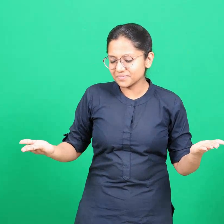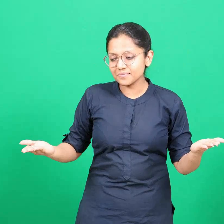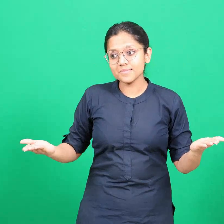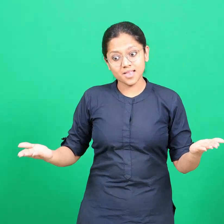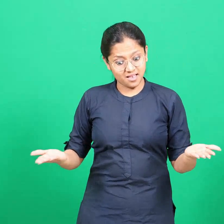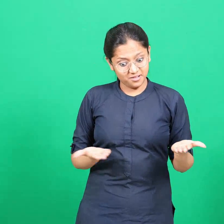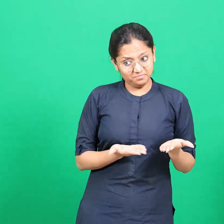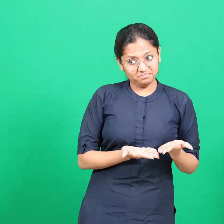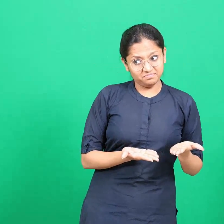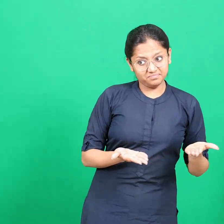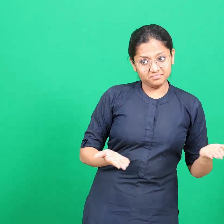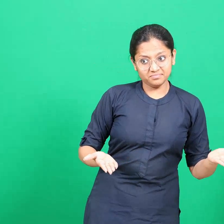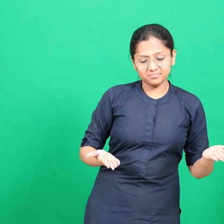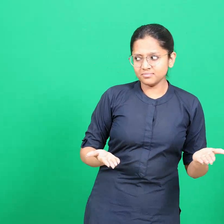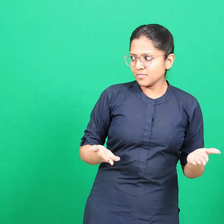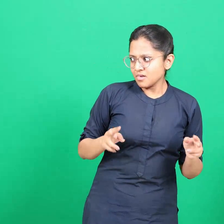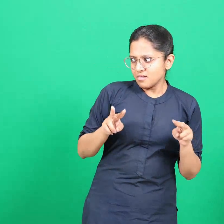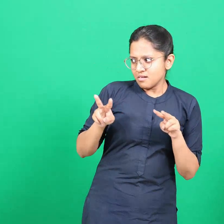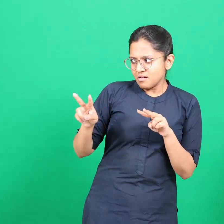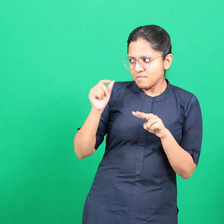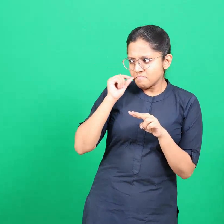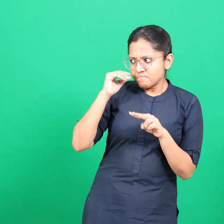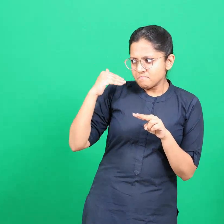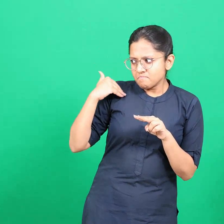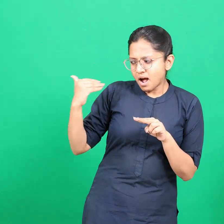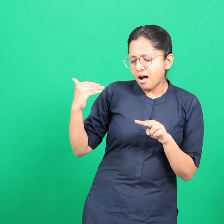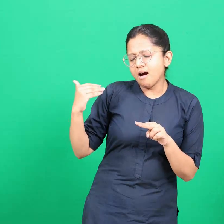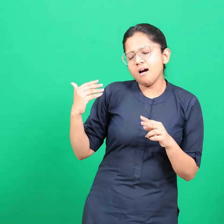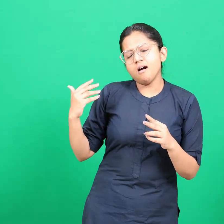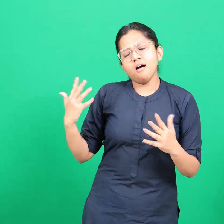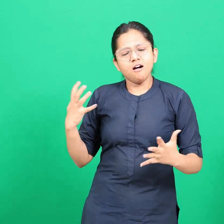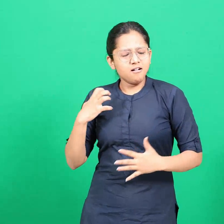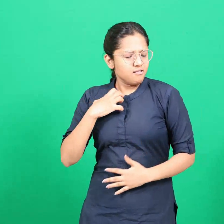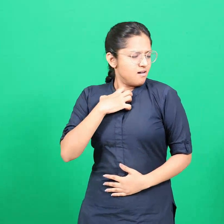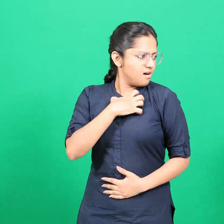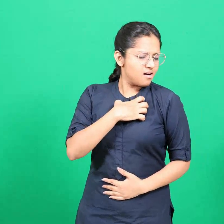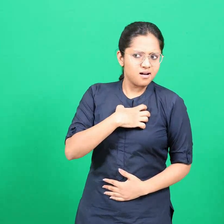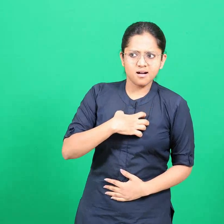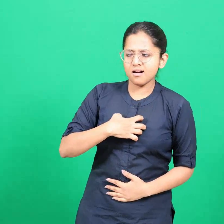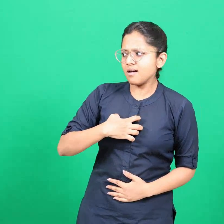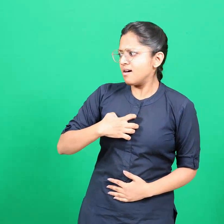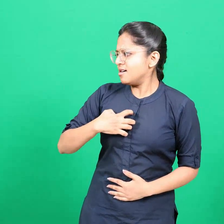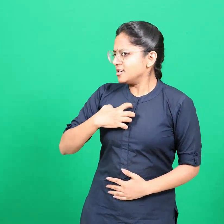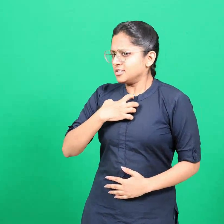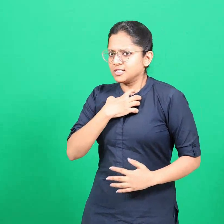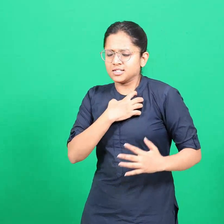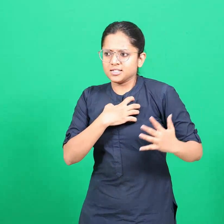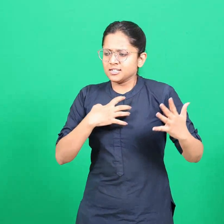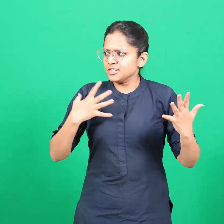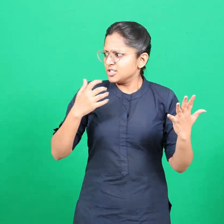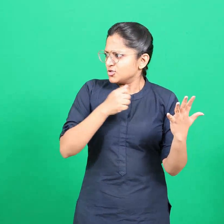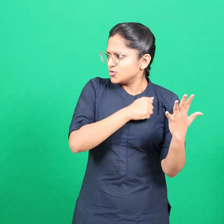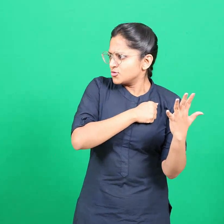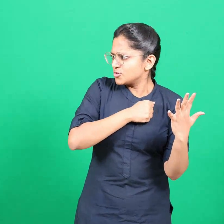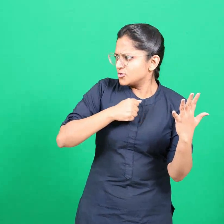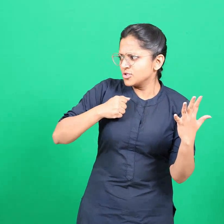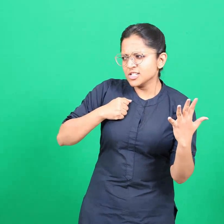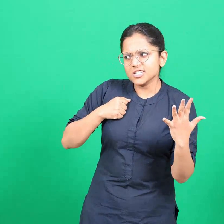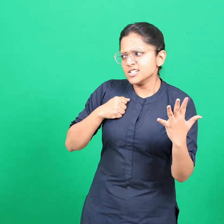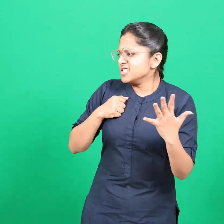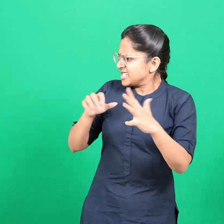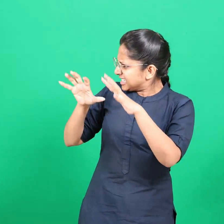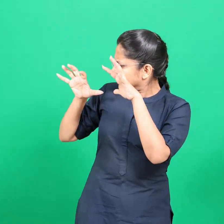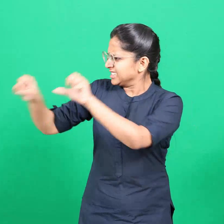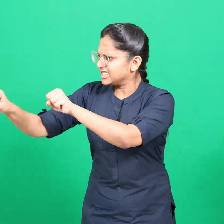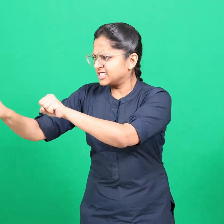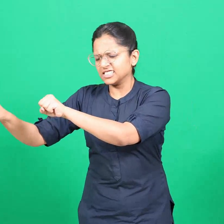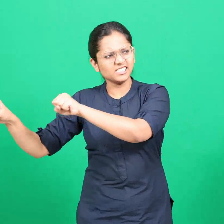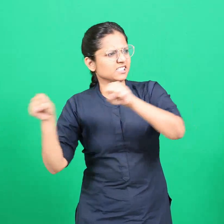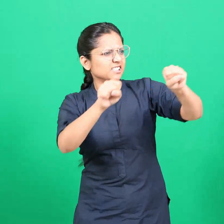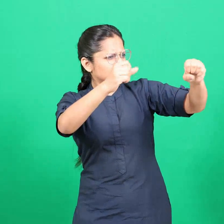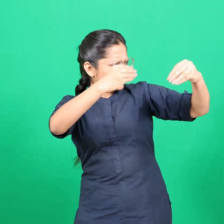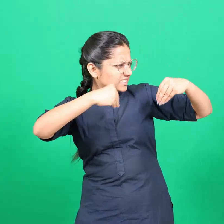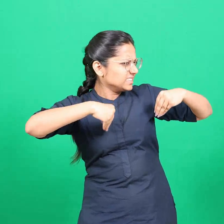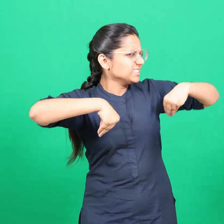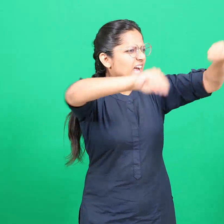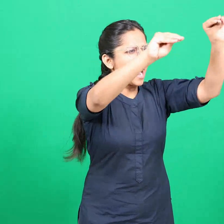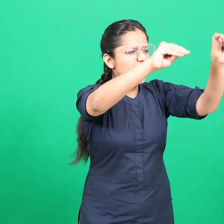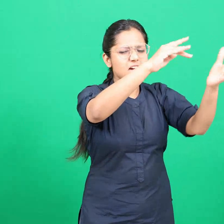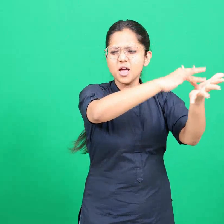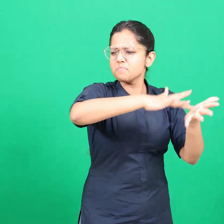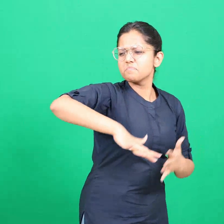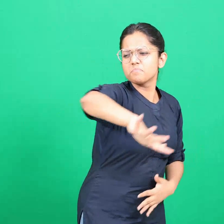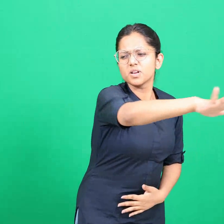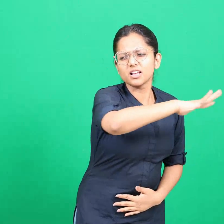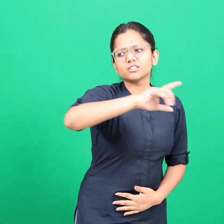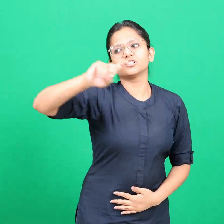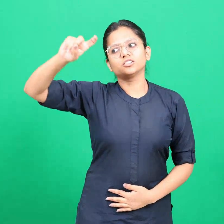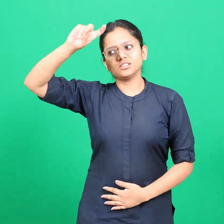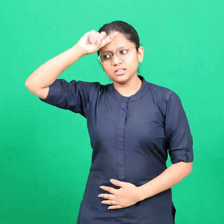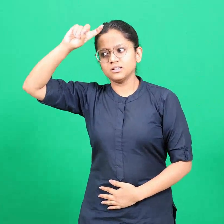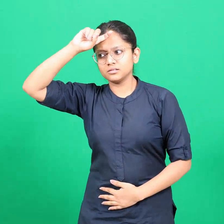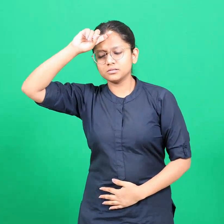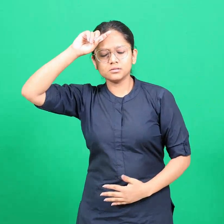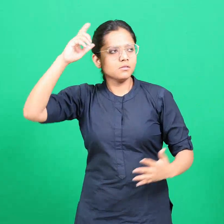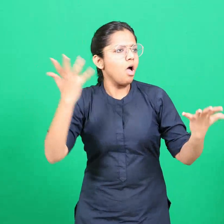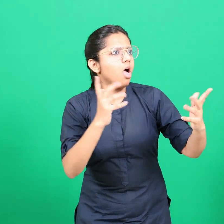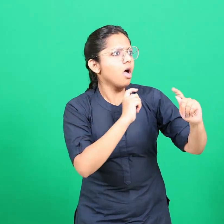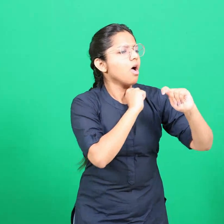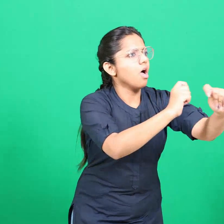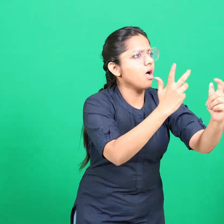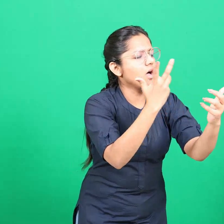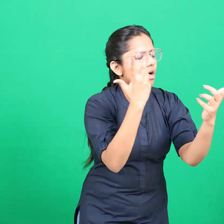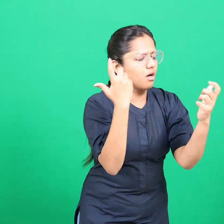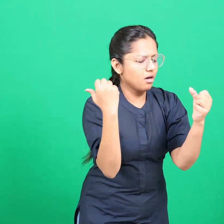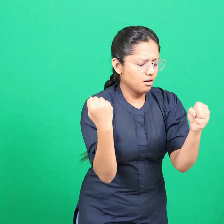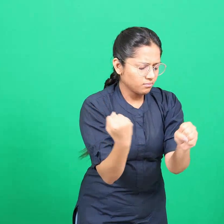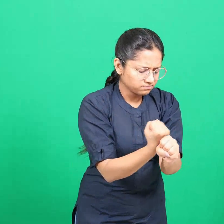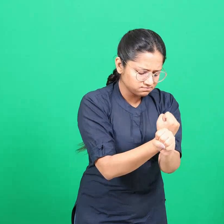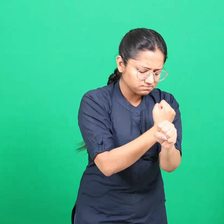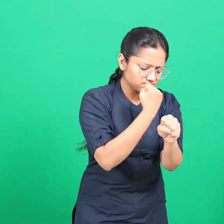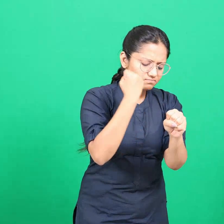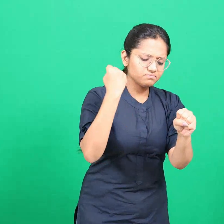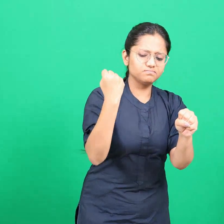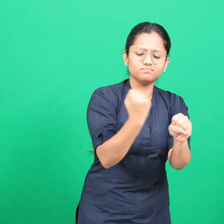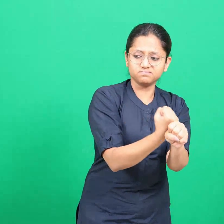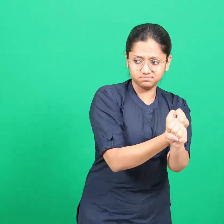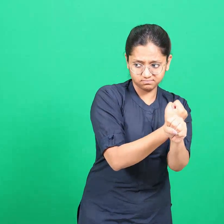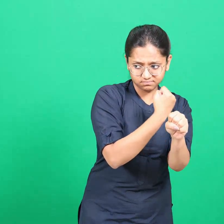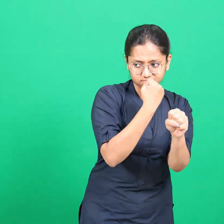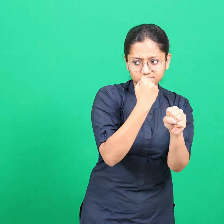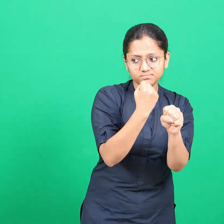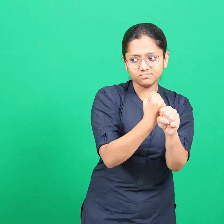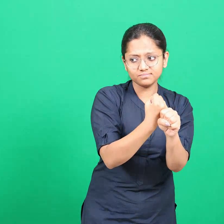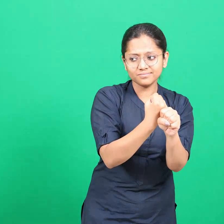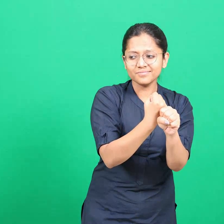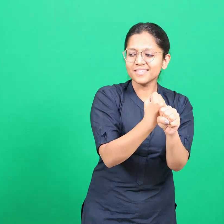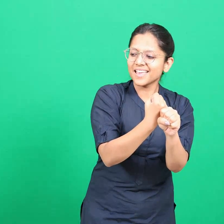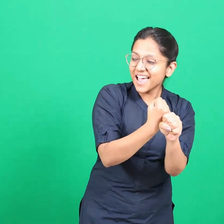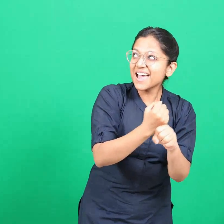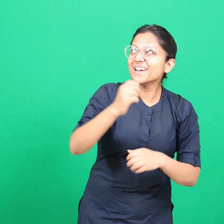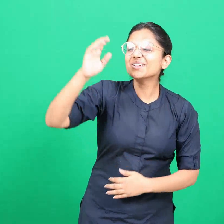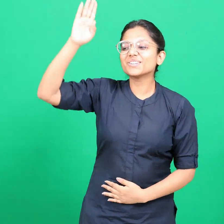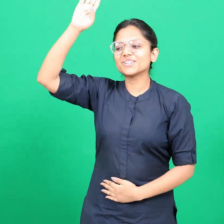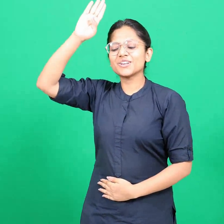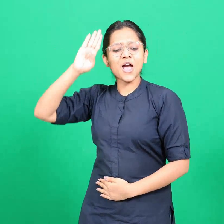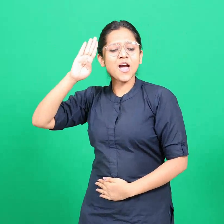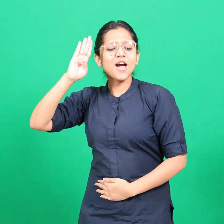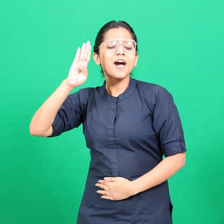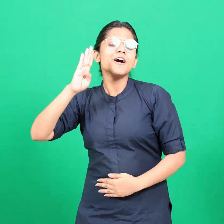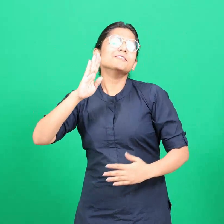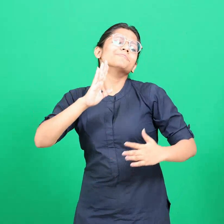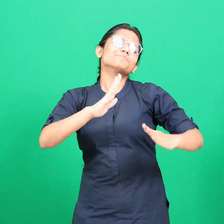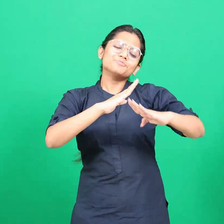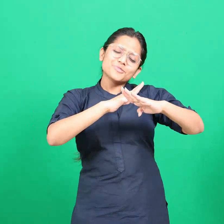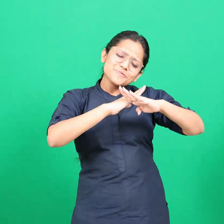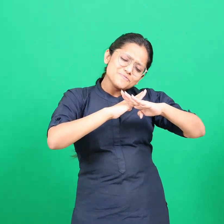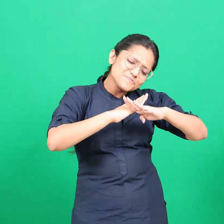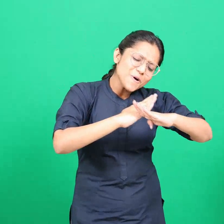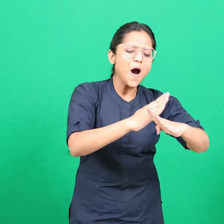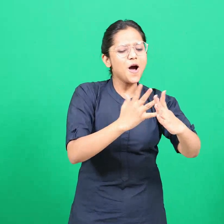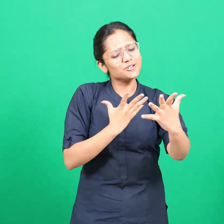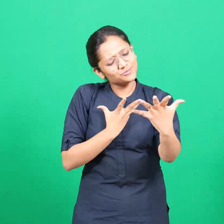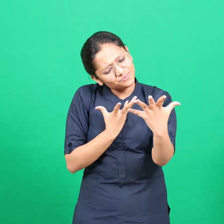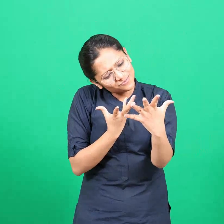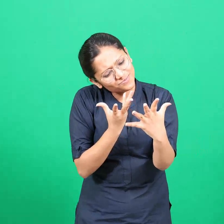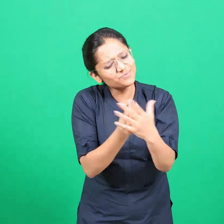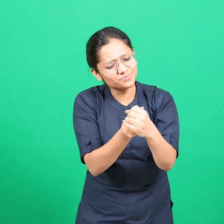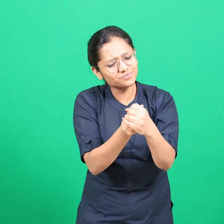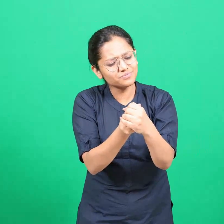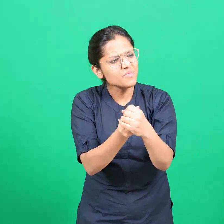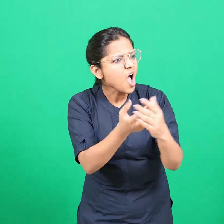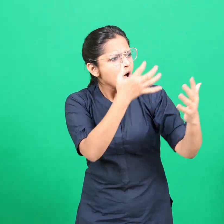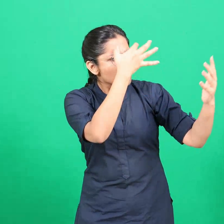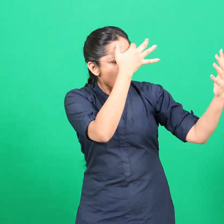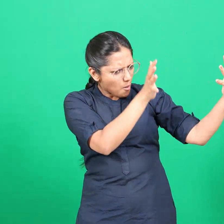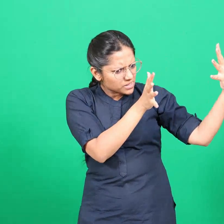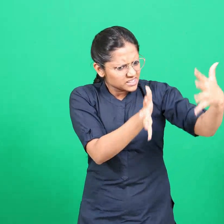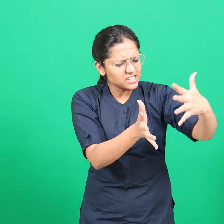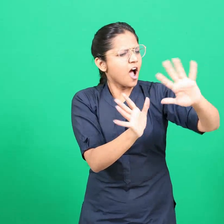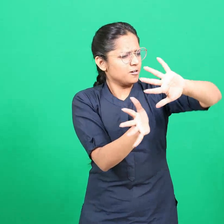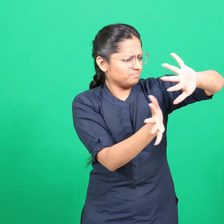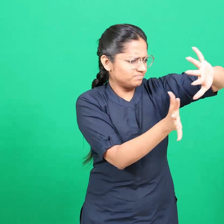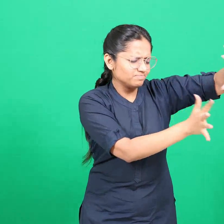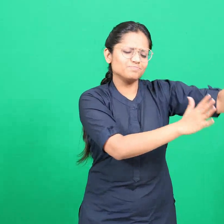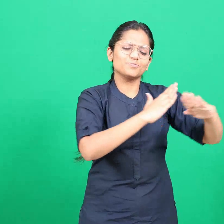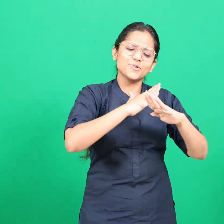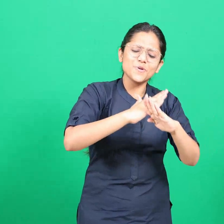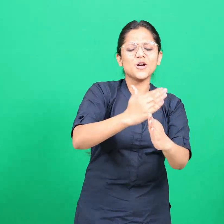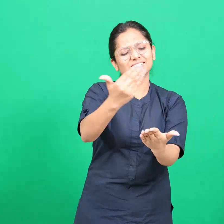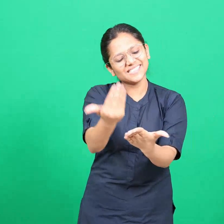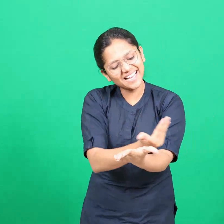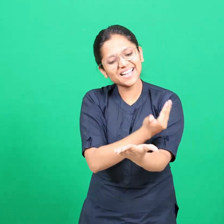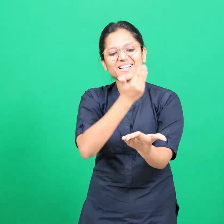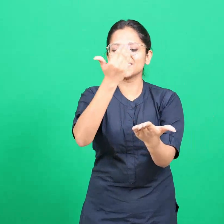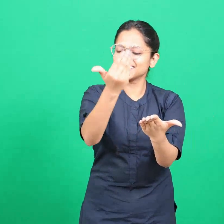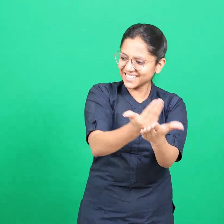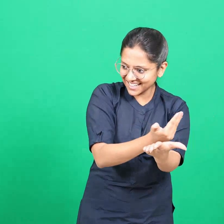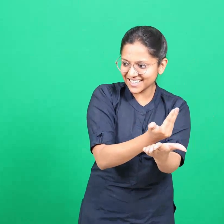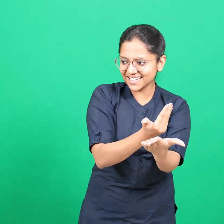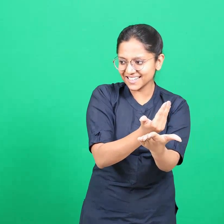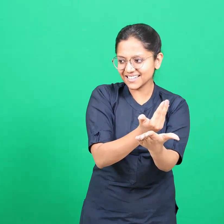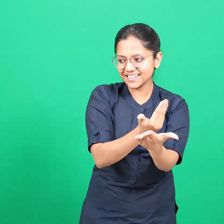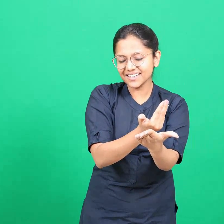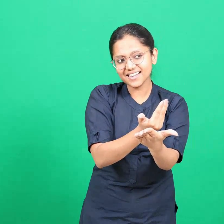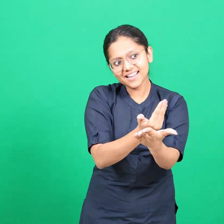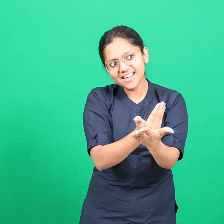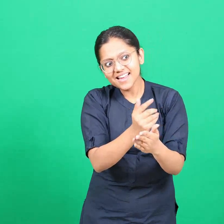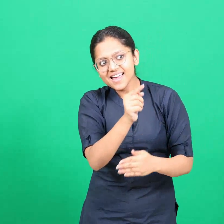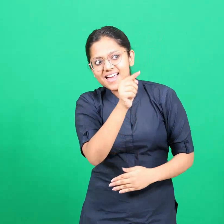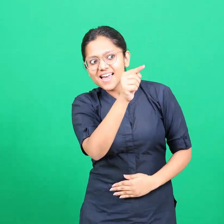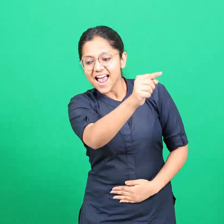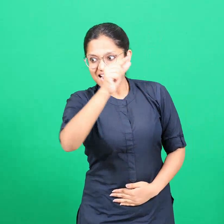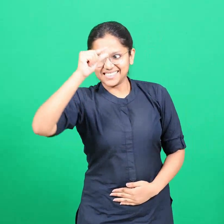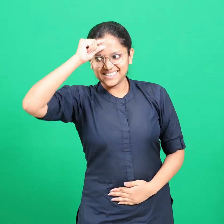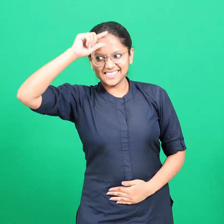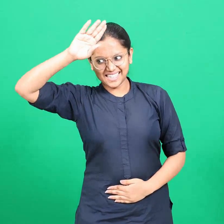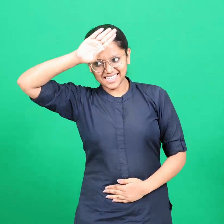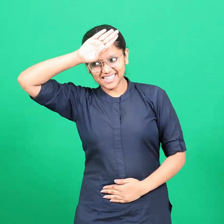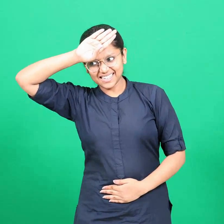Because the patriarchs were jealous of Joseph, they sold him as a slave into Egypt.